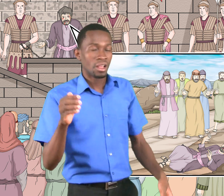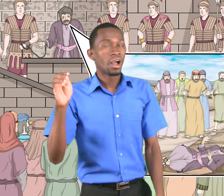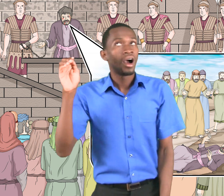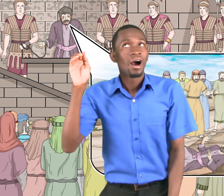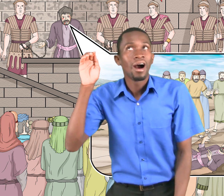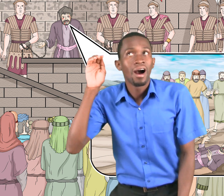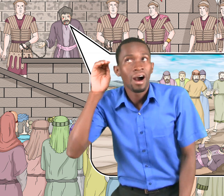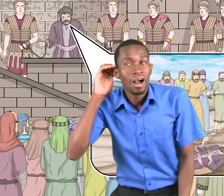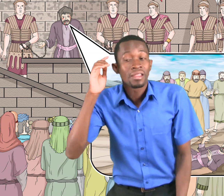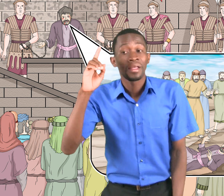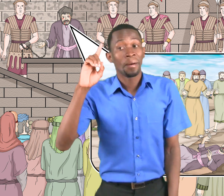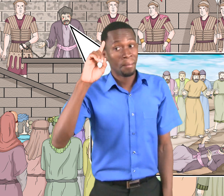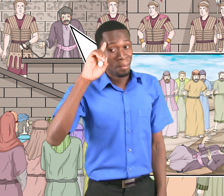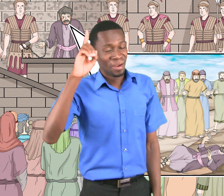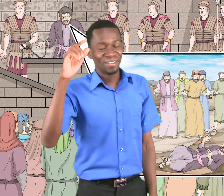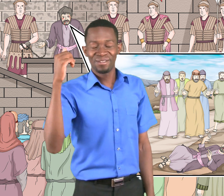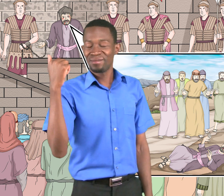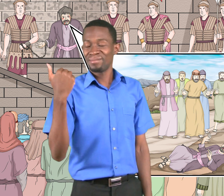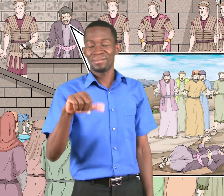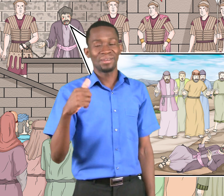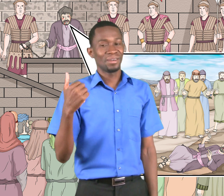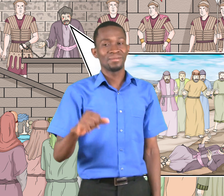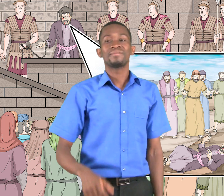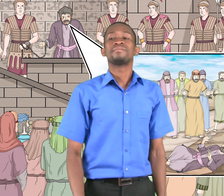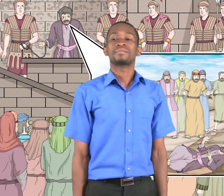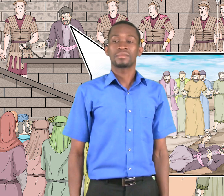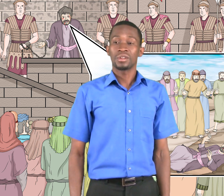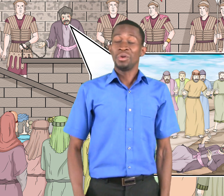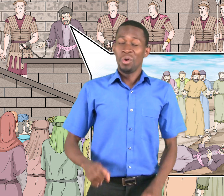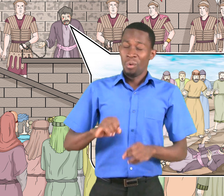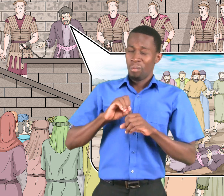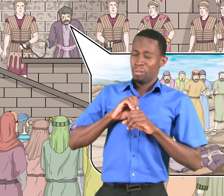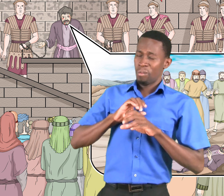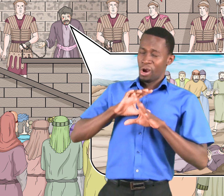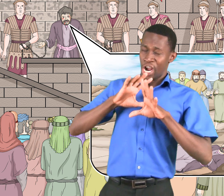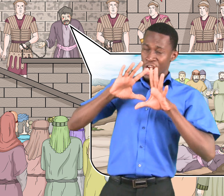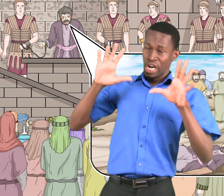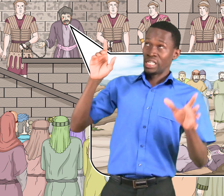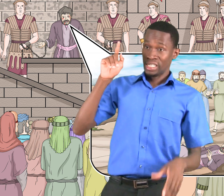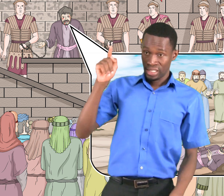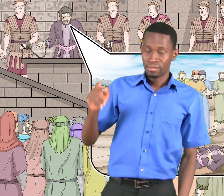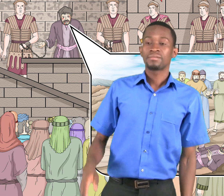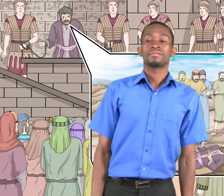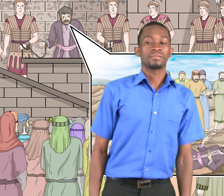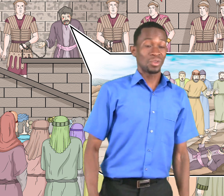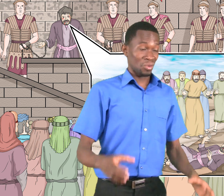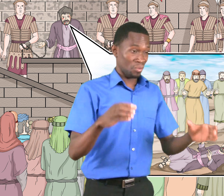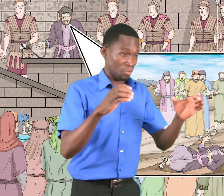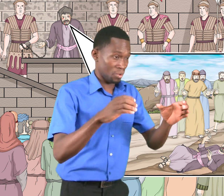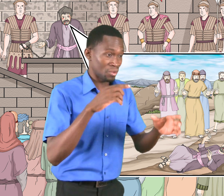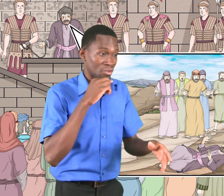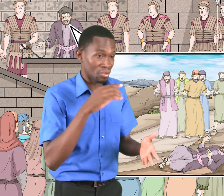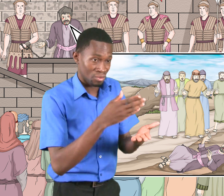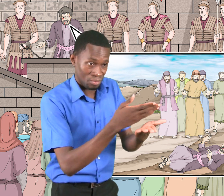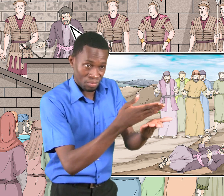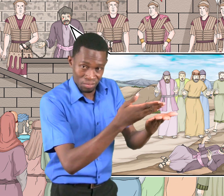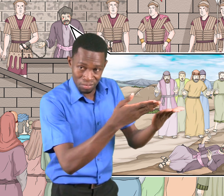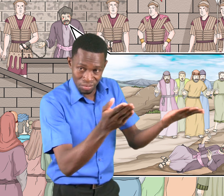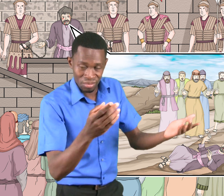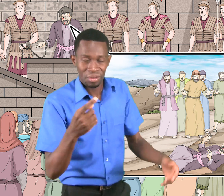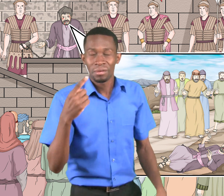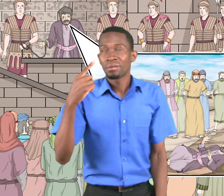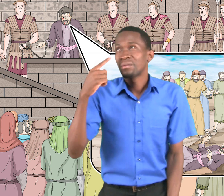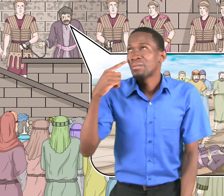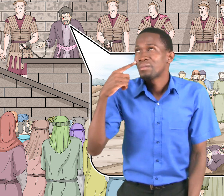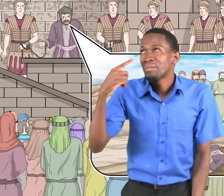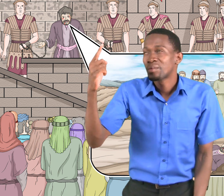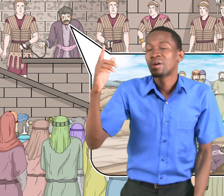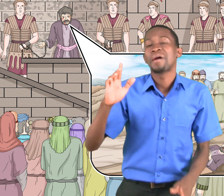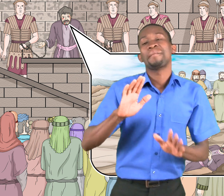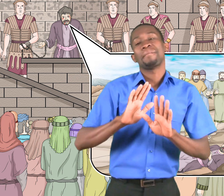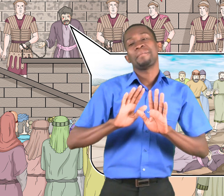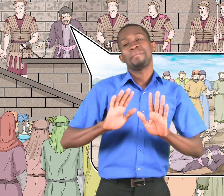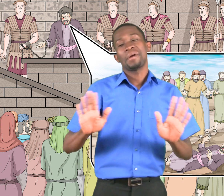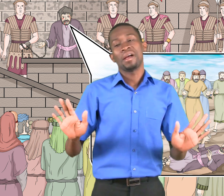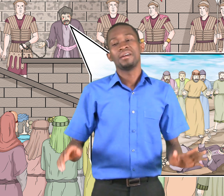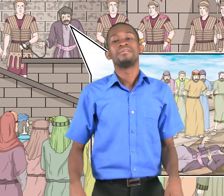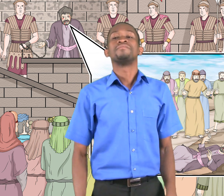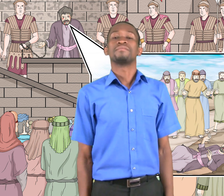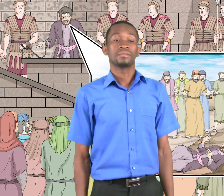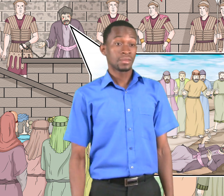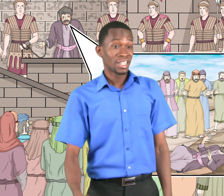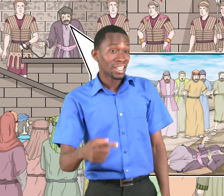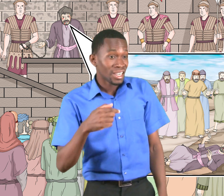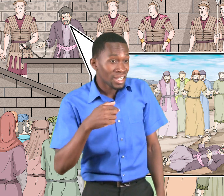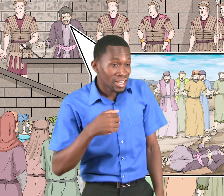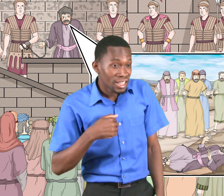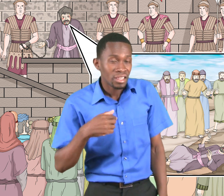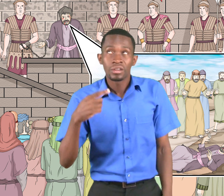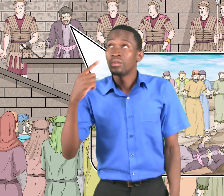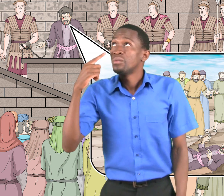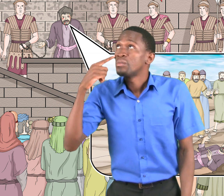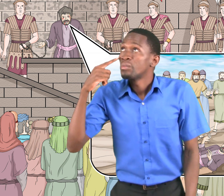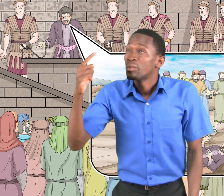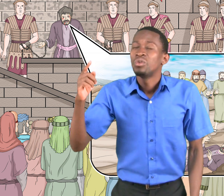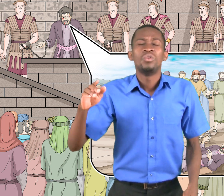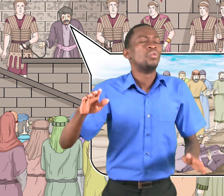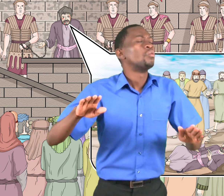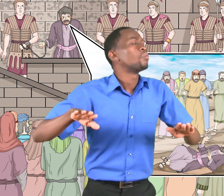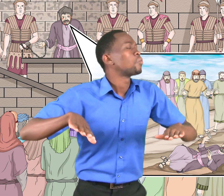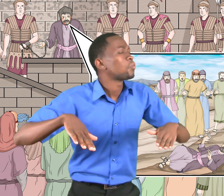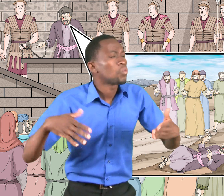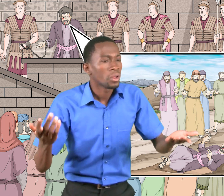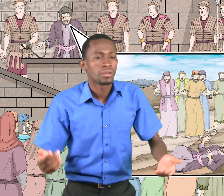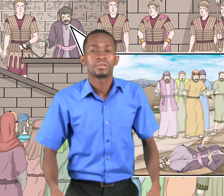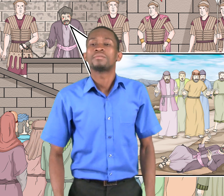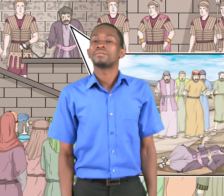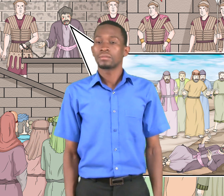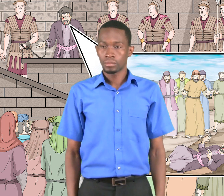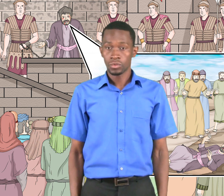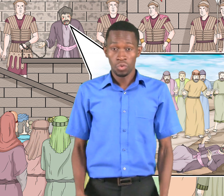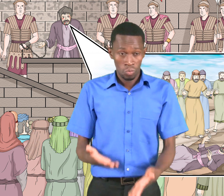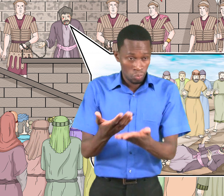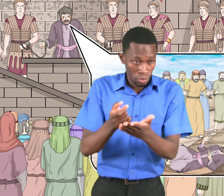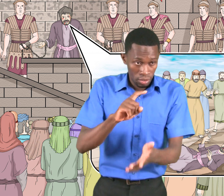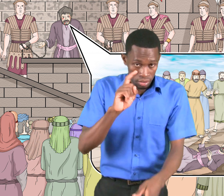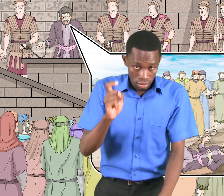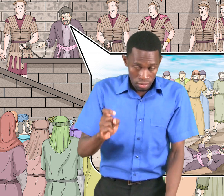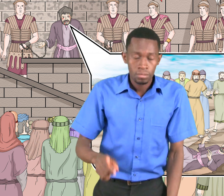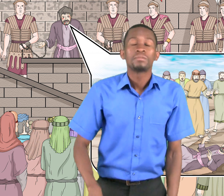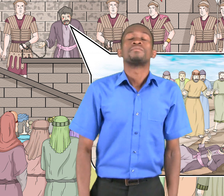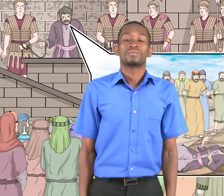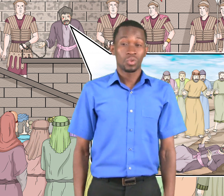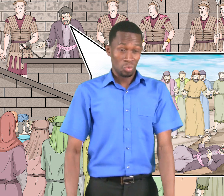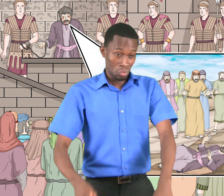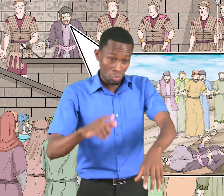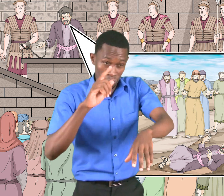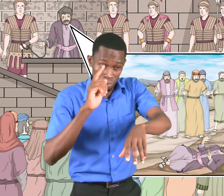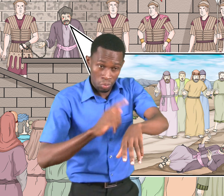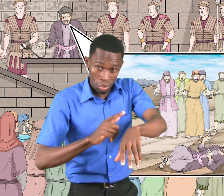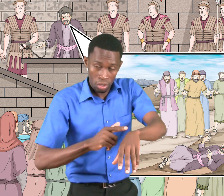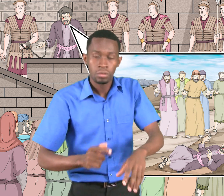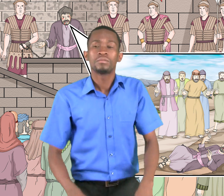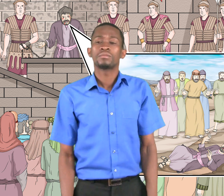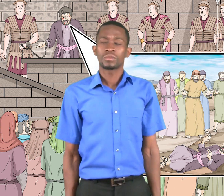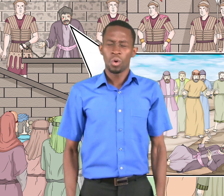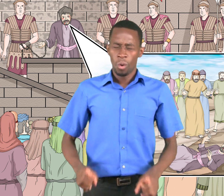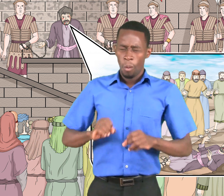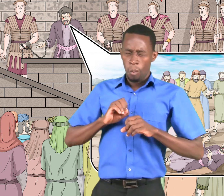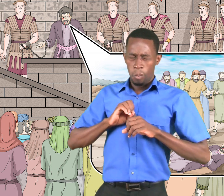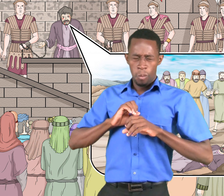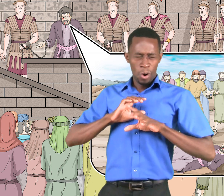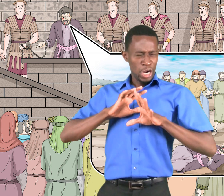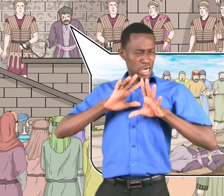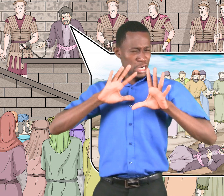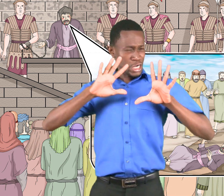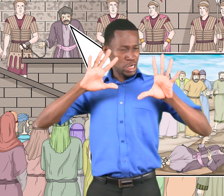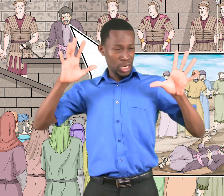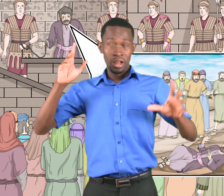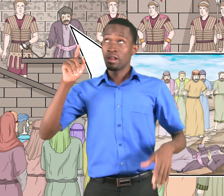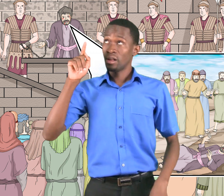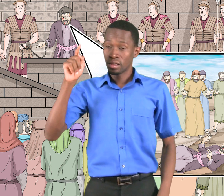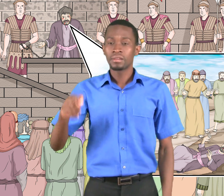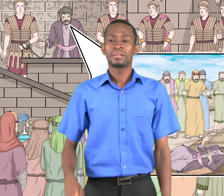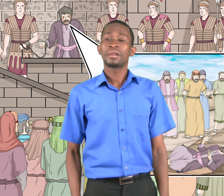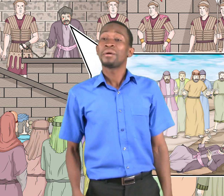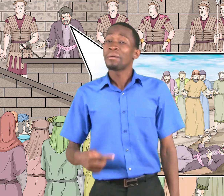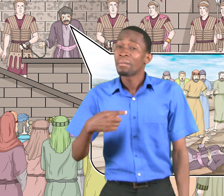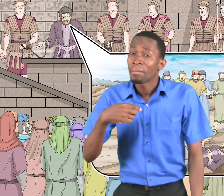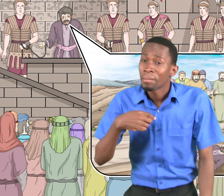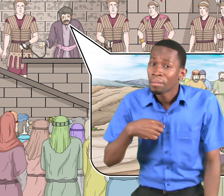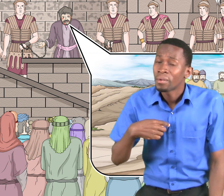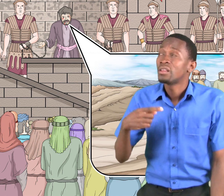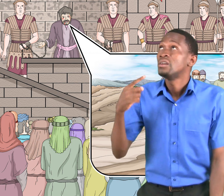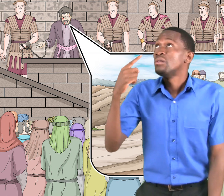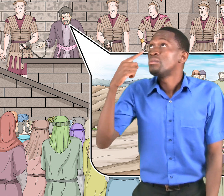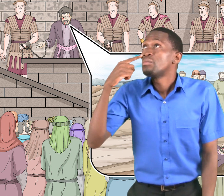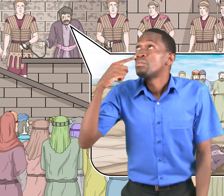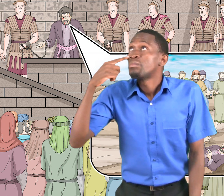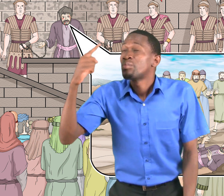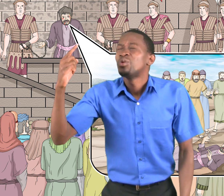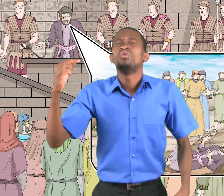‘There you will be told all that you have been appointed to do.’